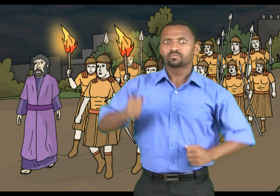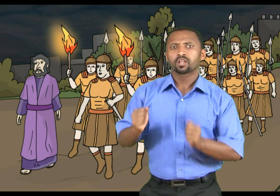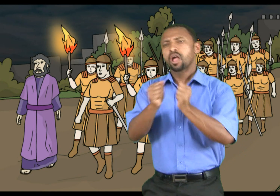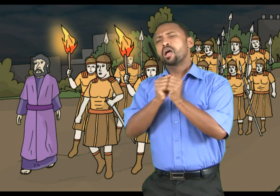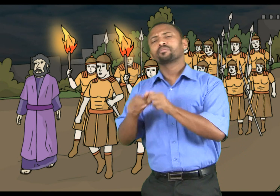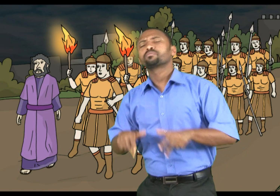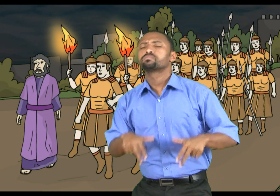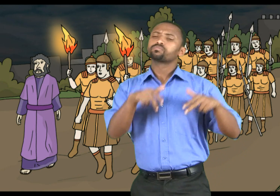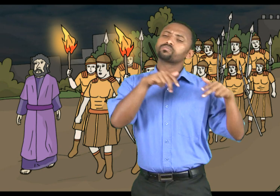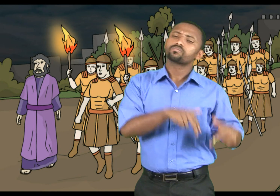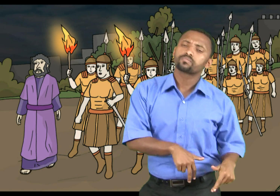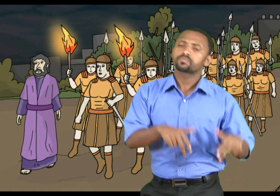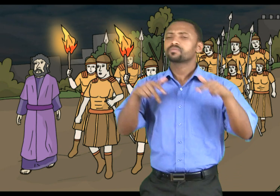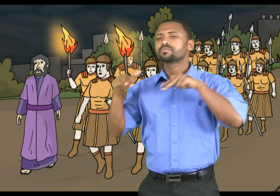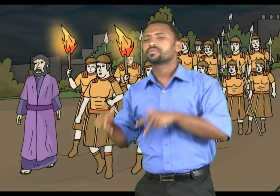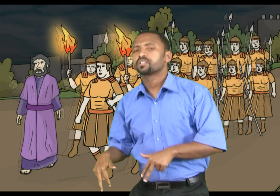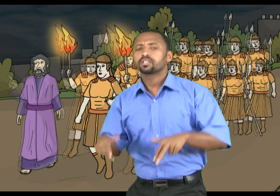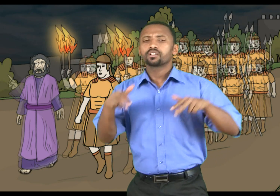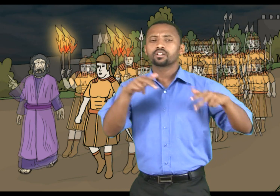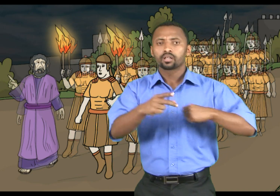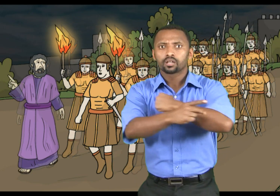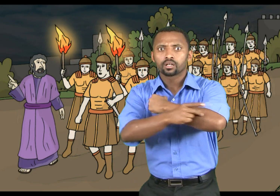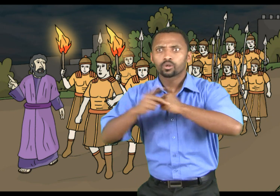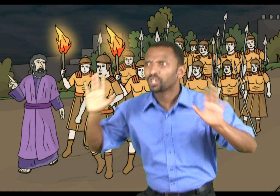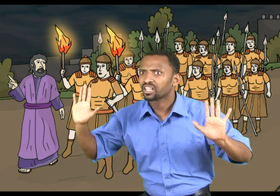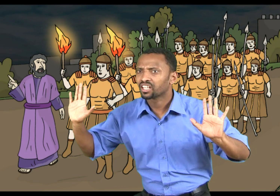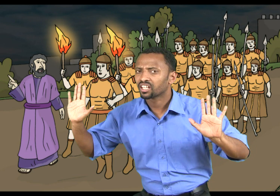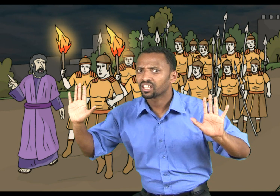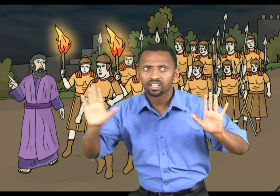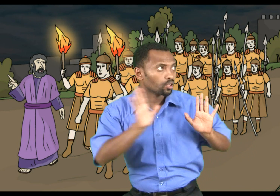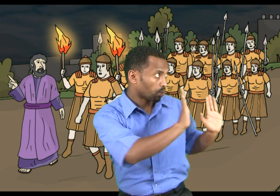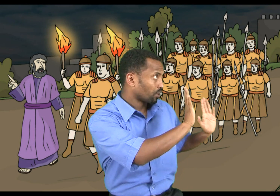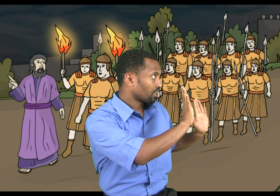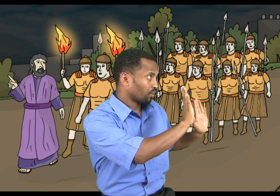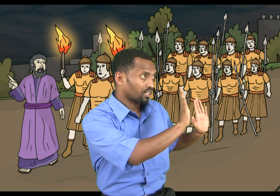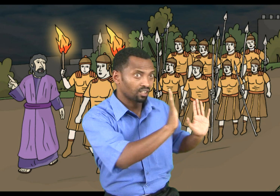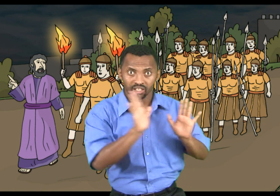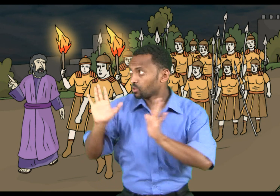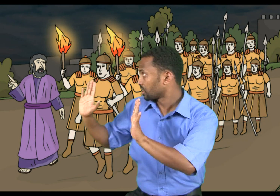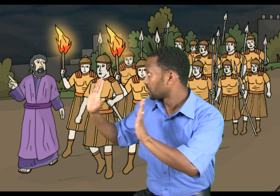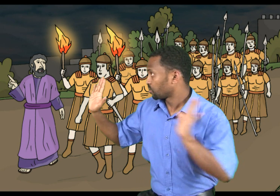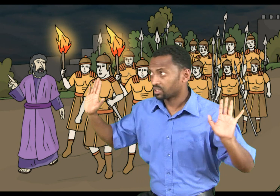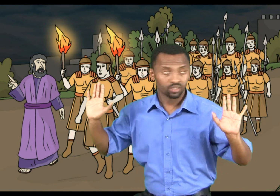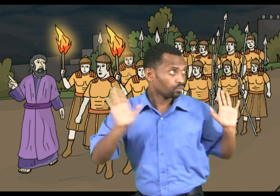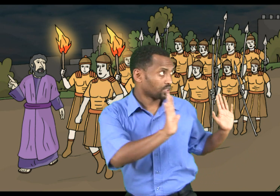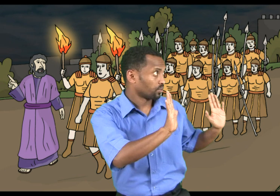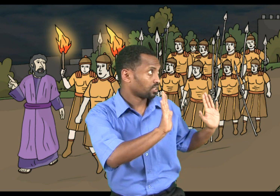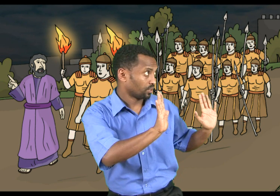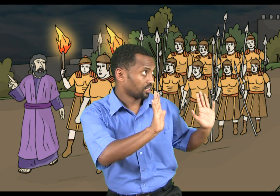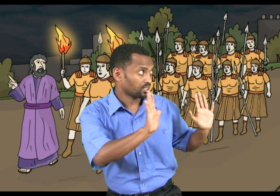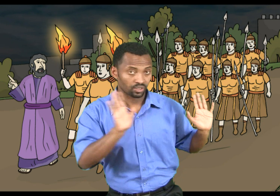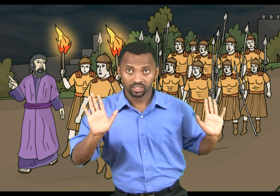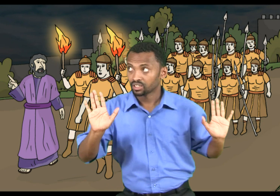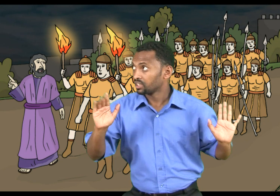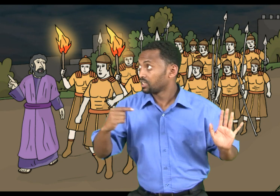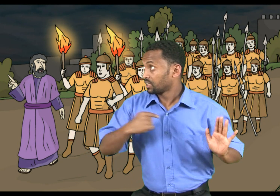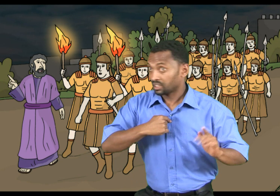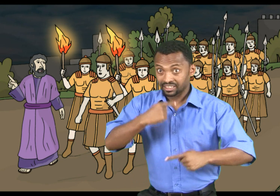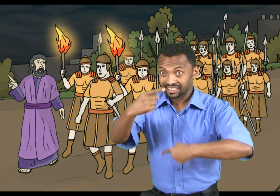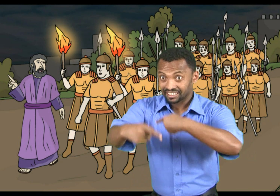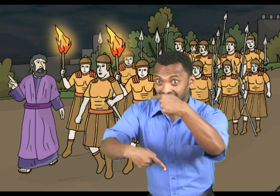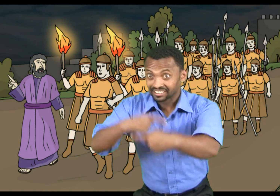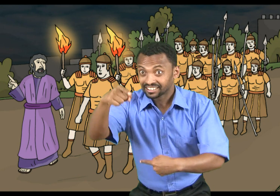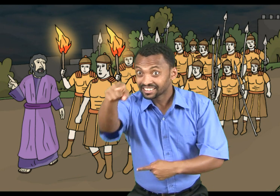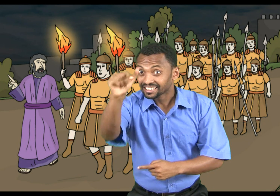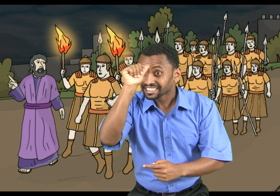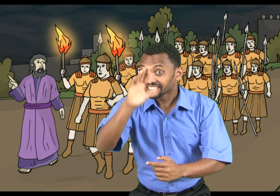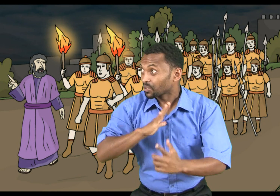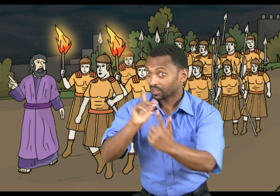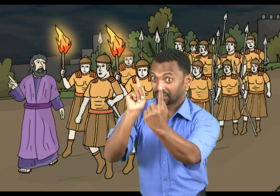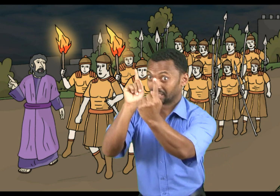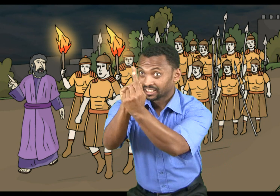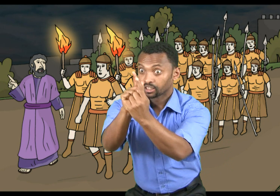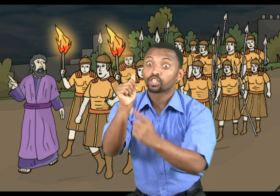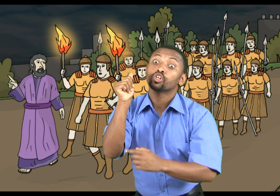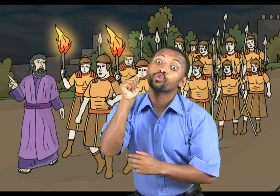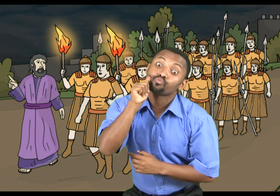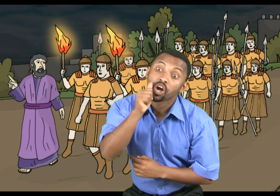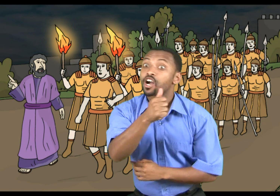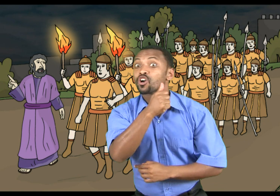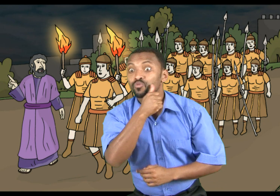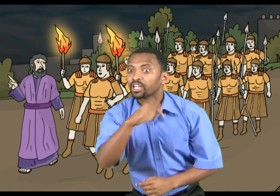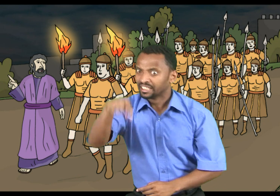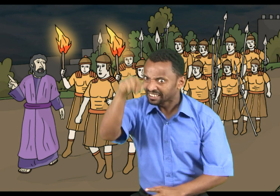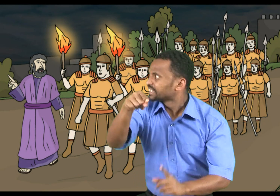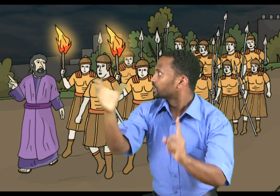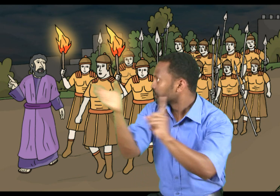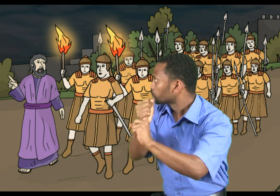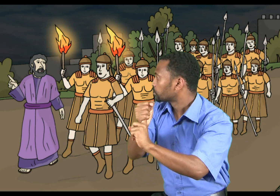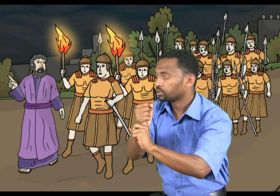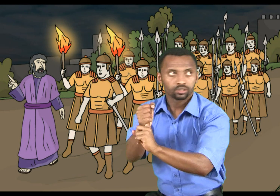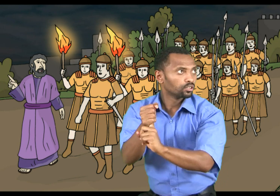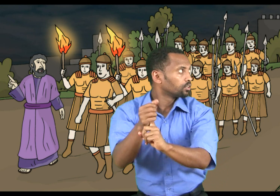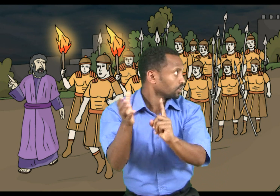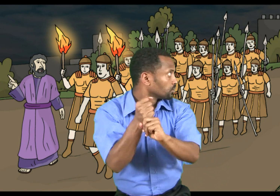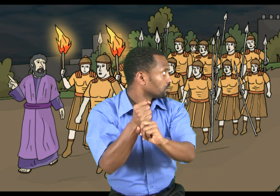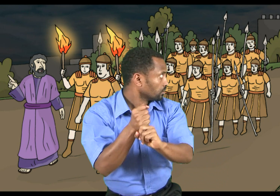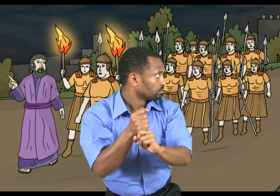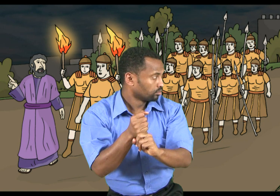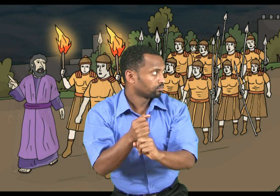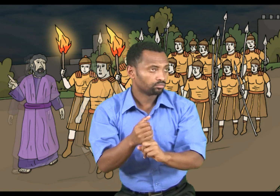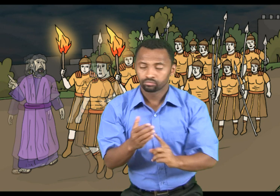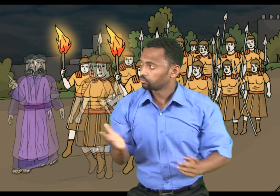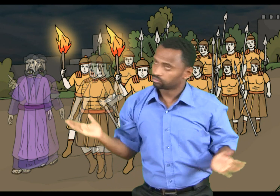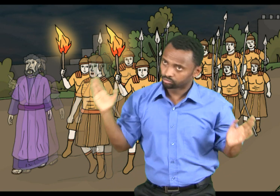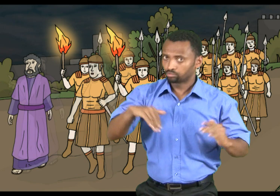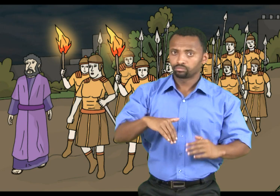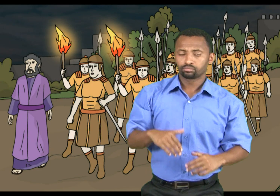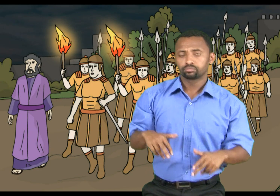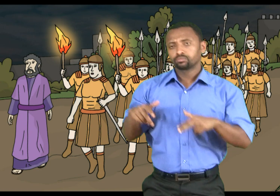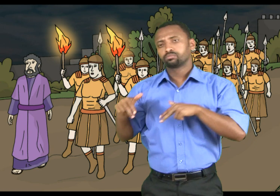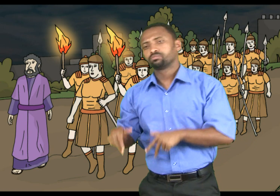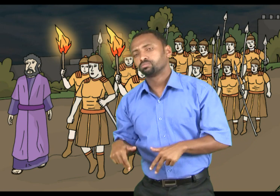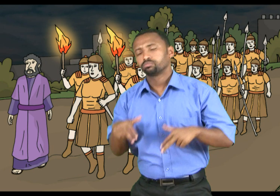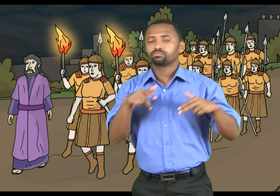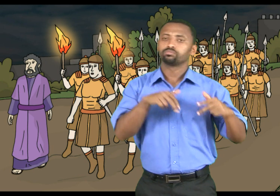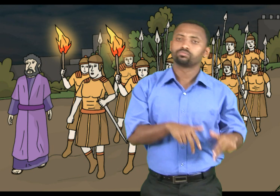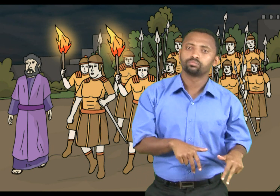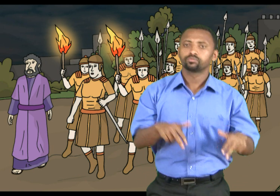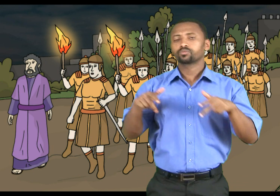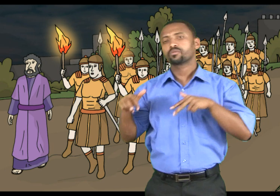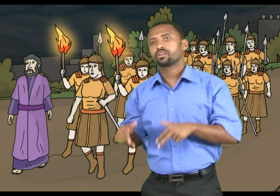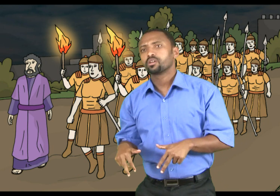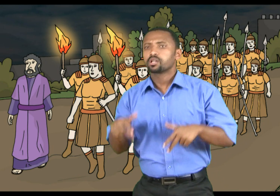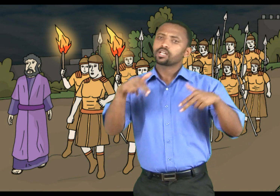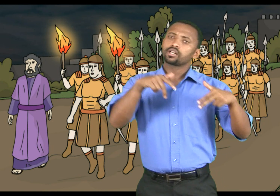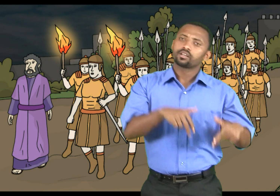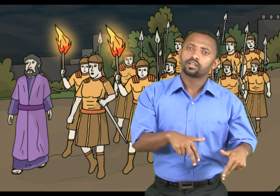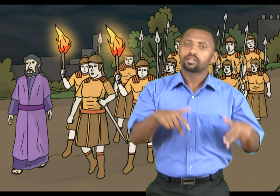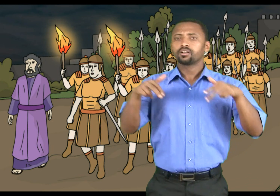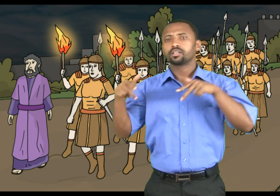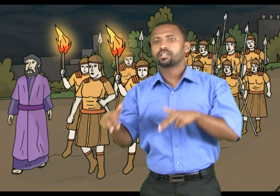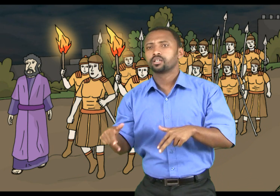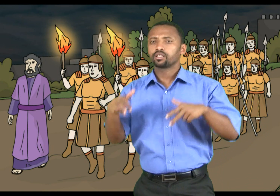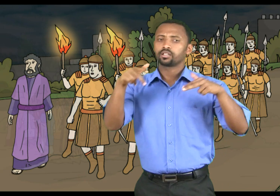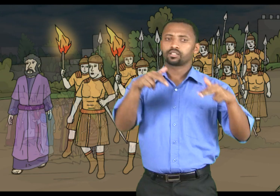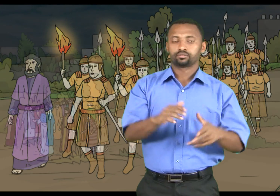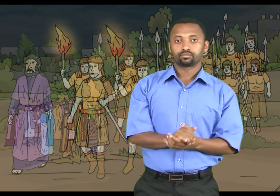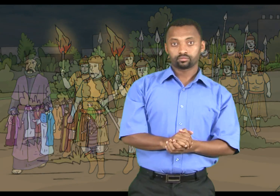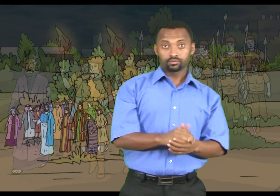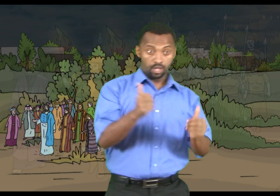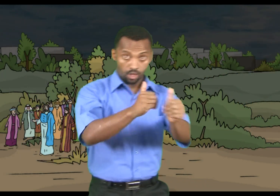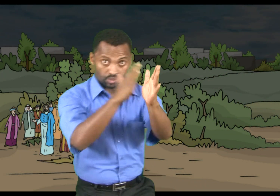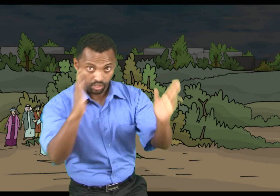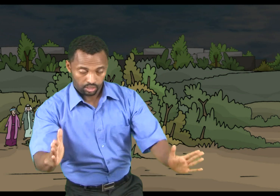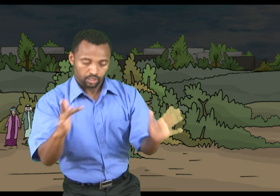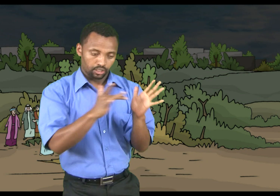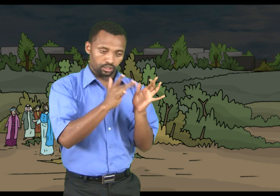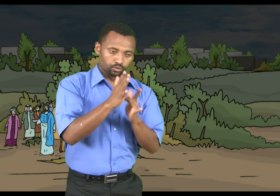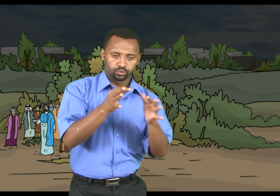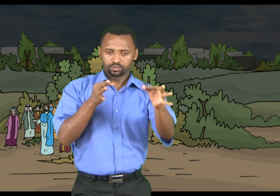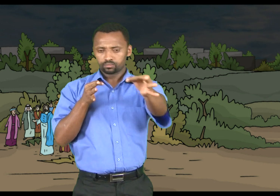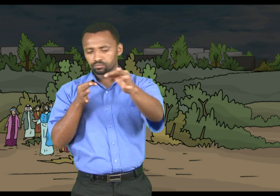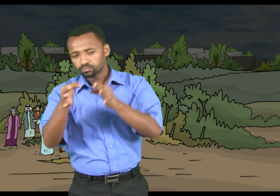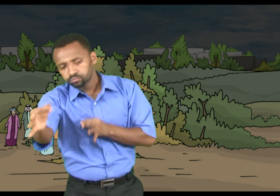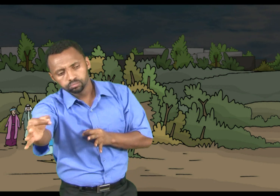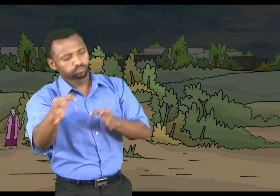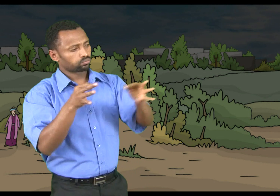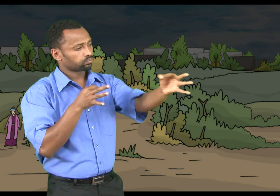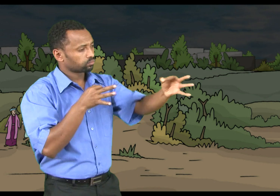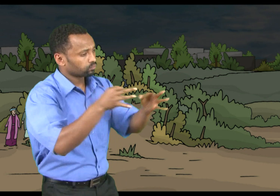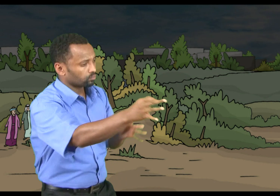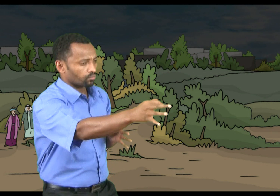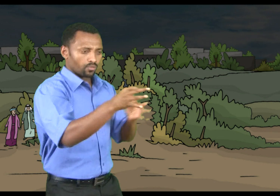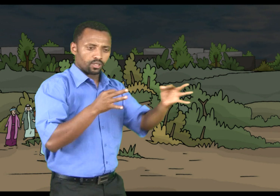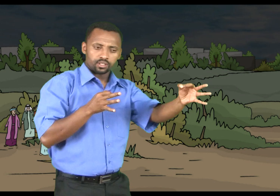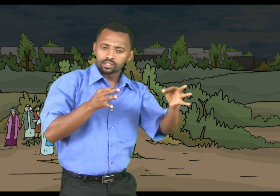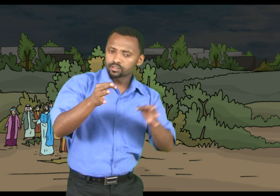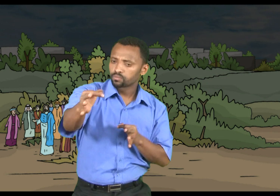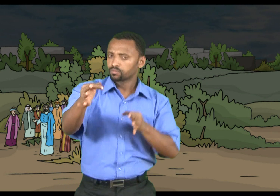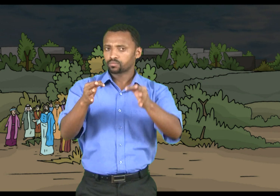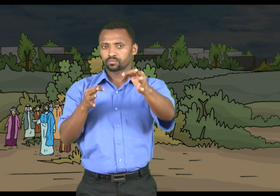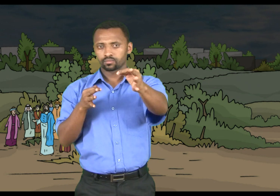Now the betrayer had arranged a signal with them: “The One I kiss is the man; arrest Him.”